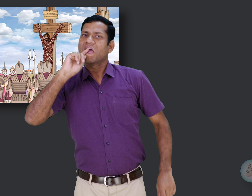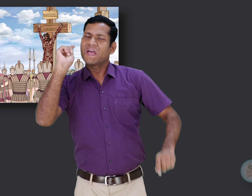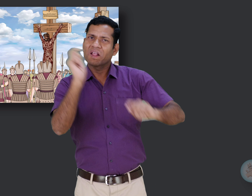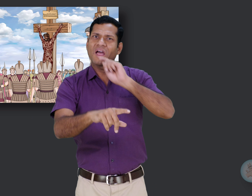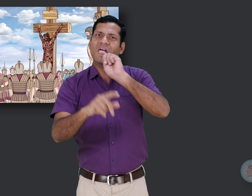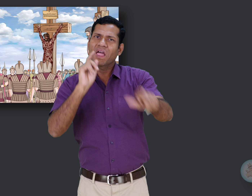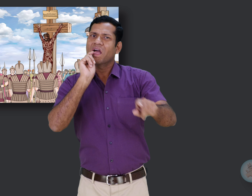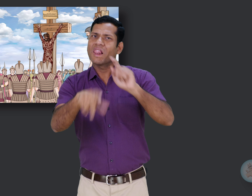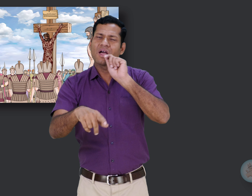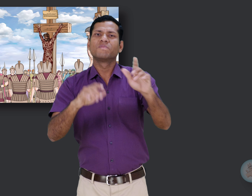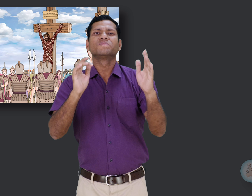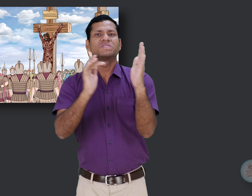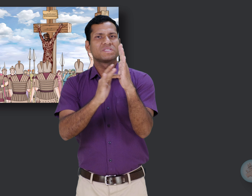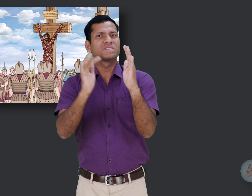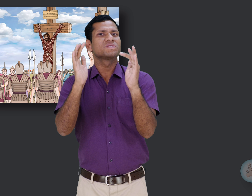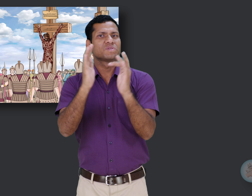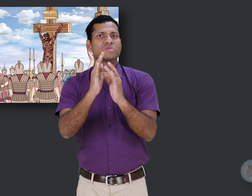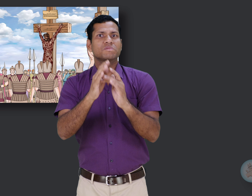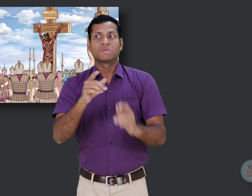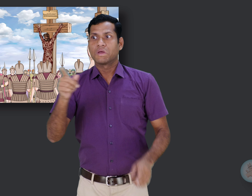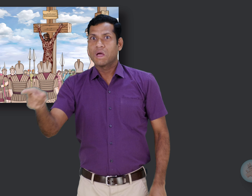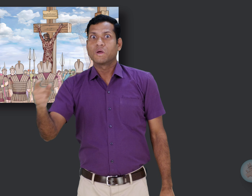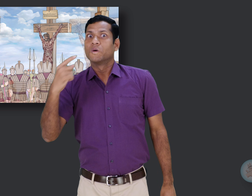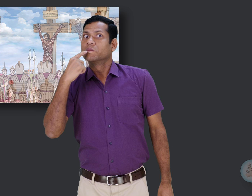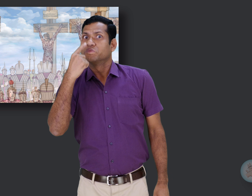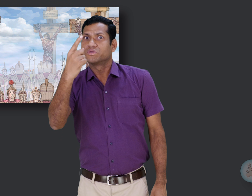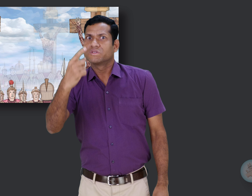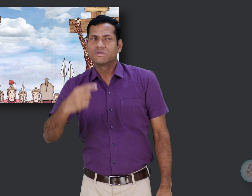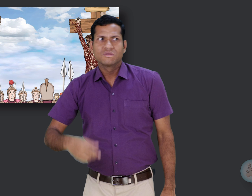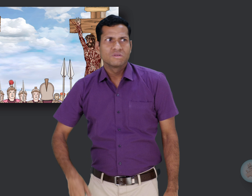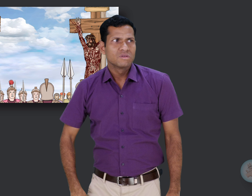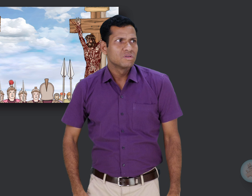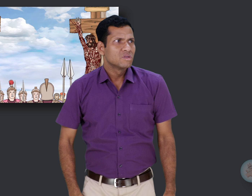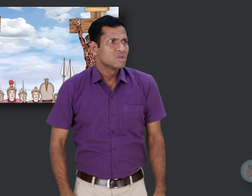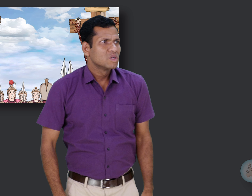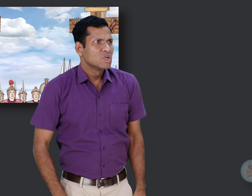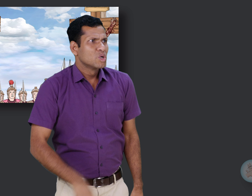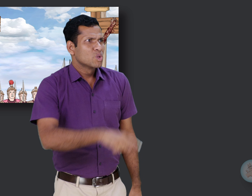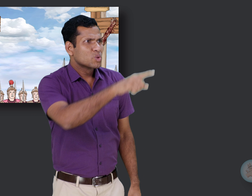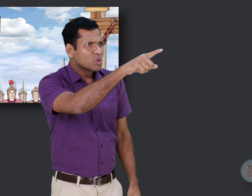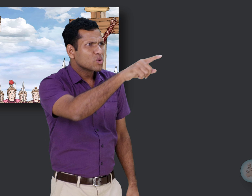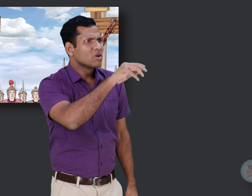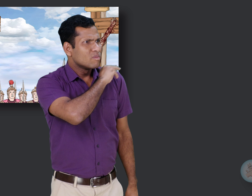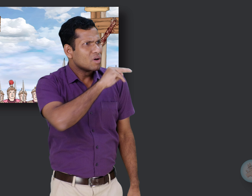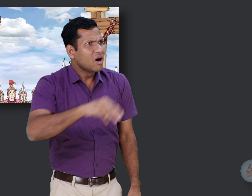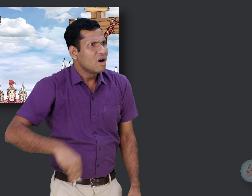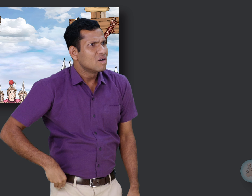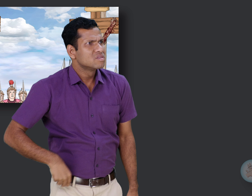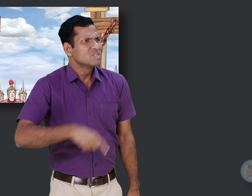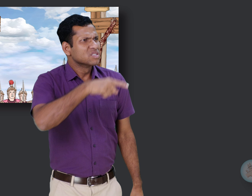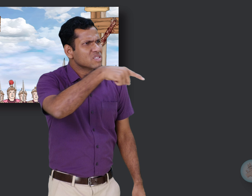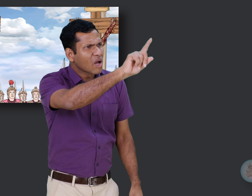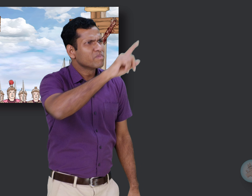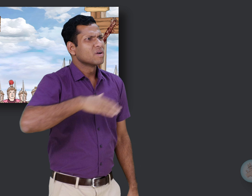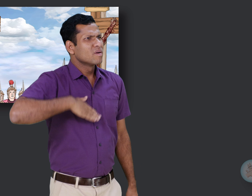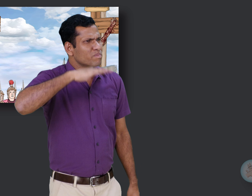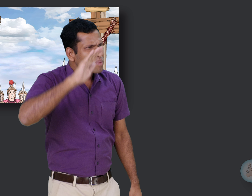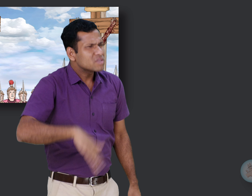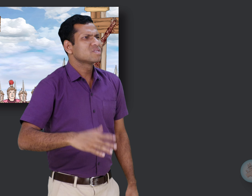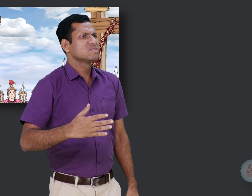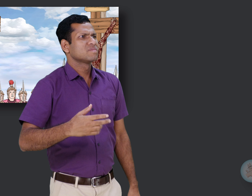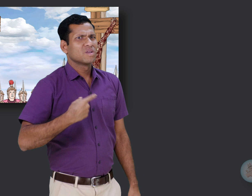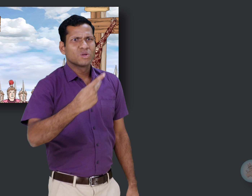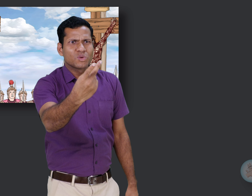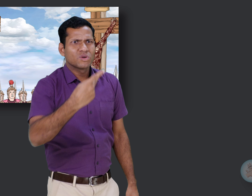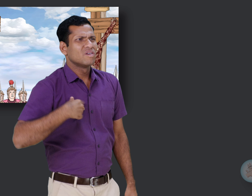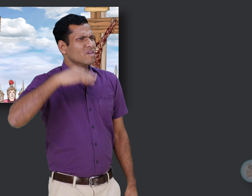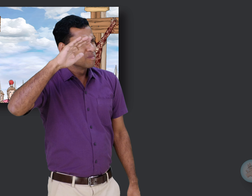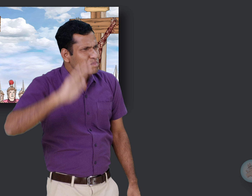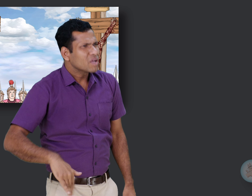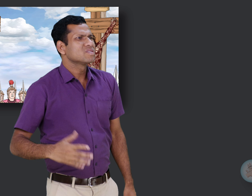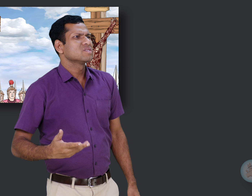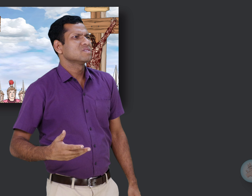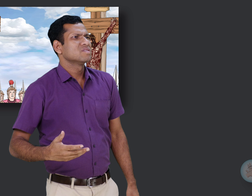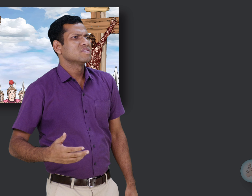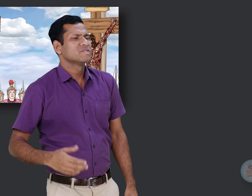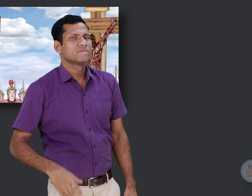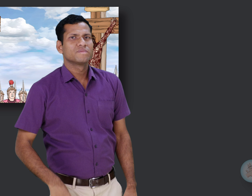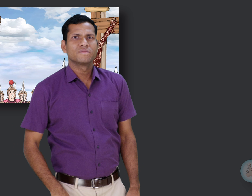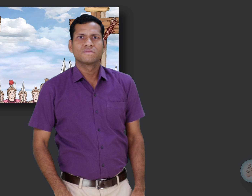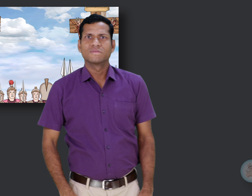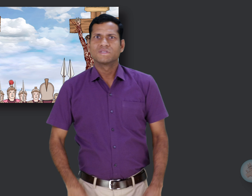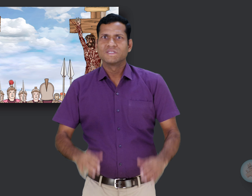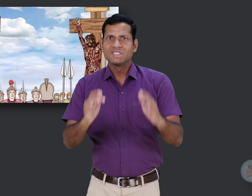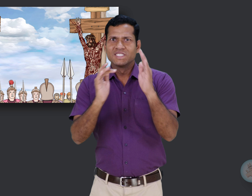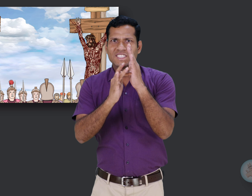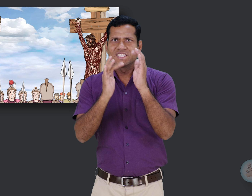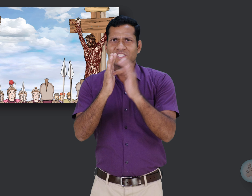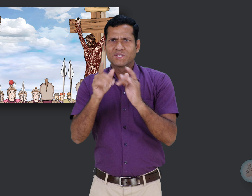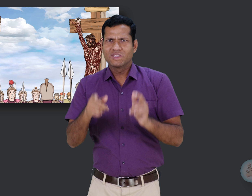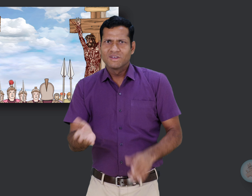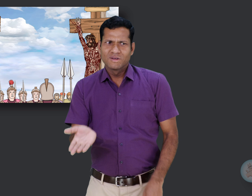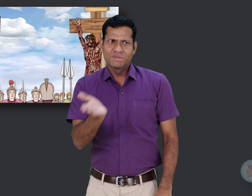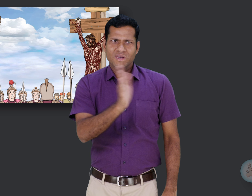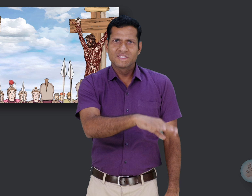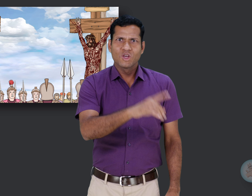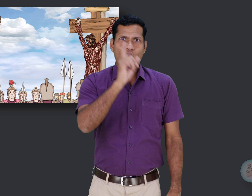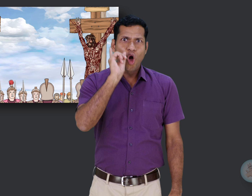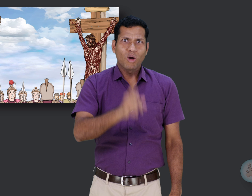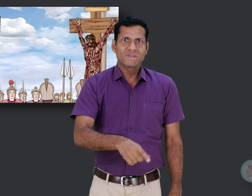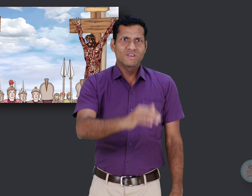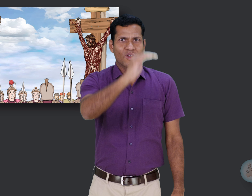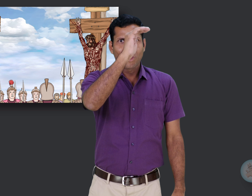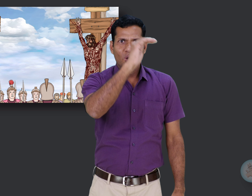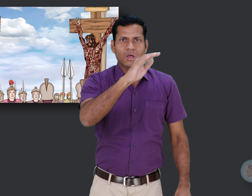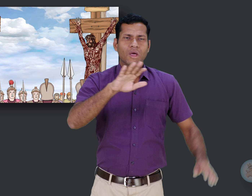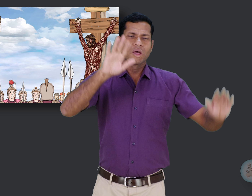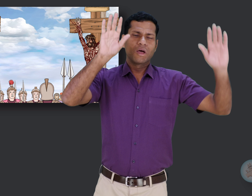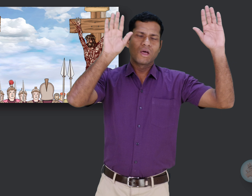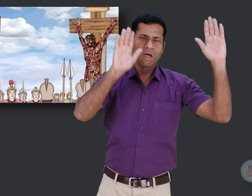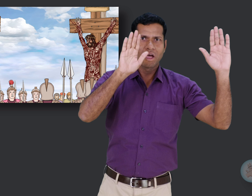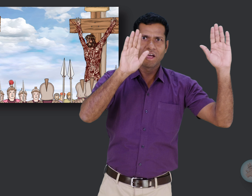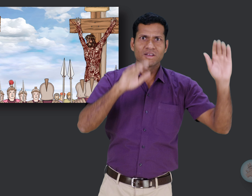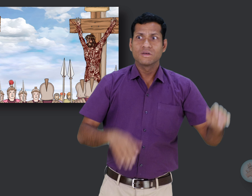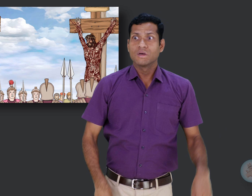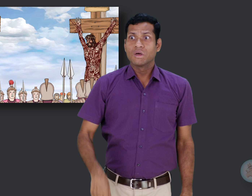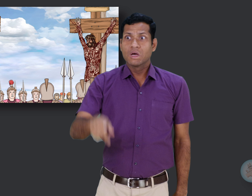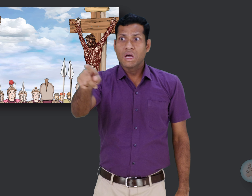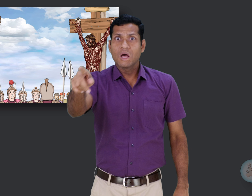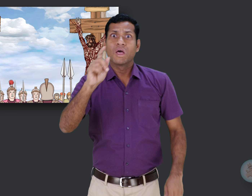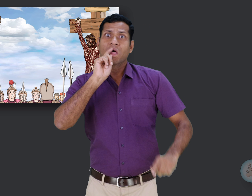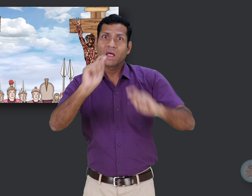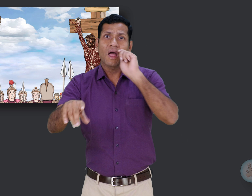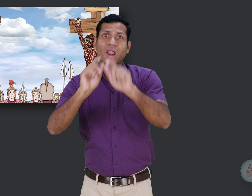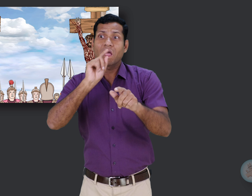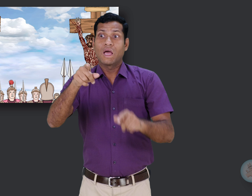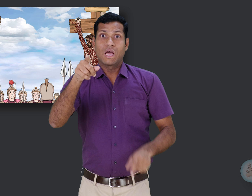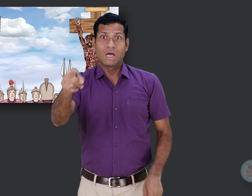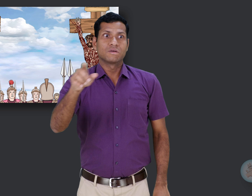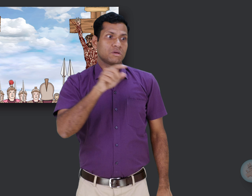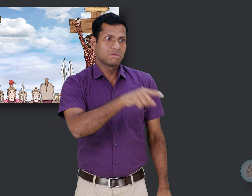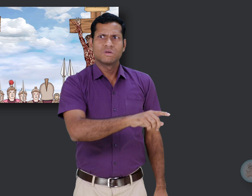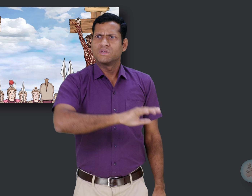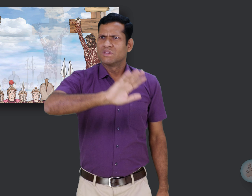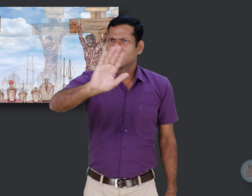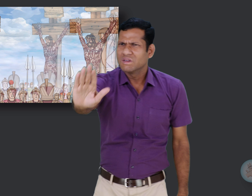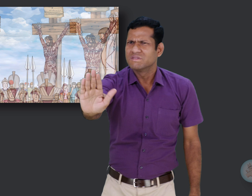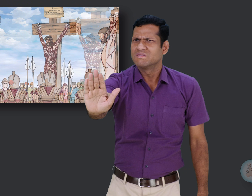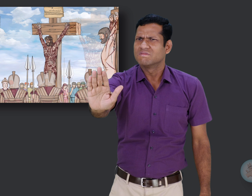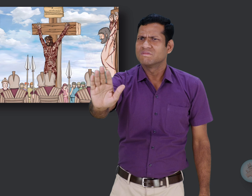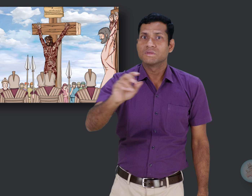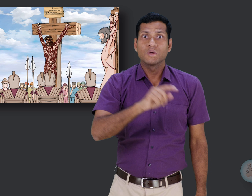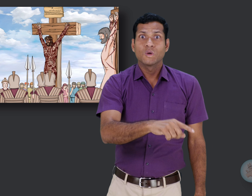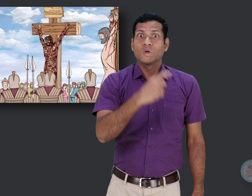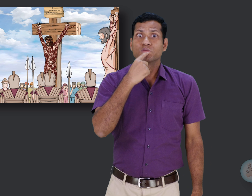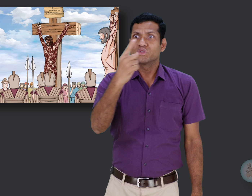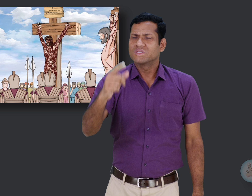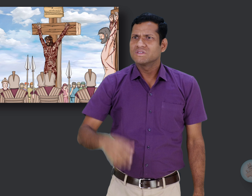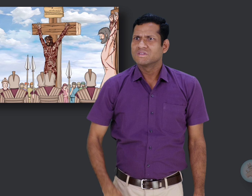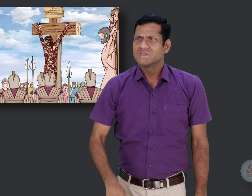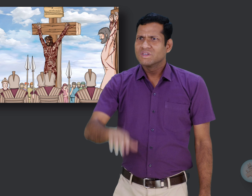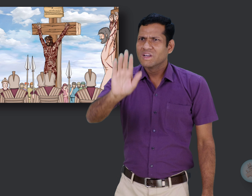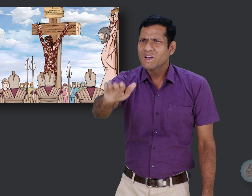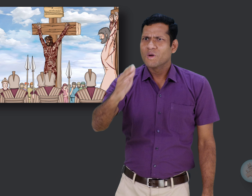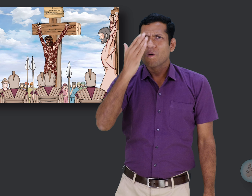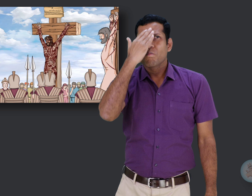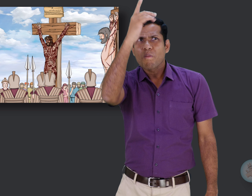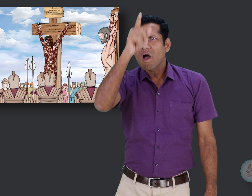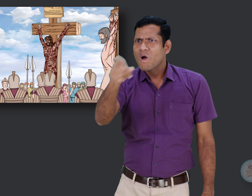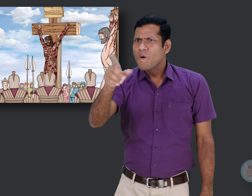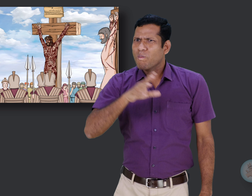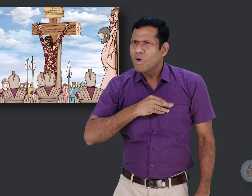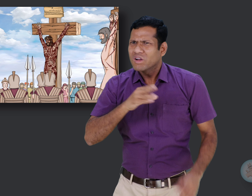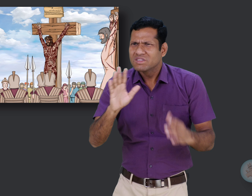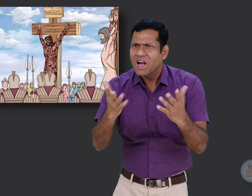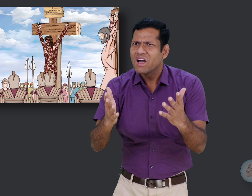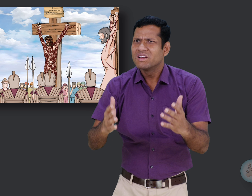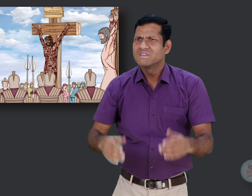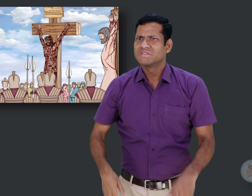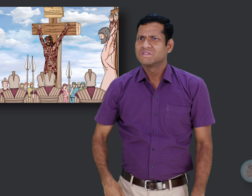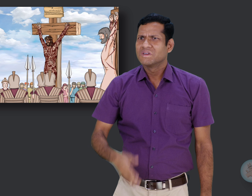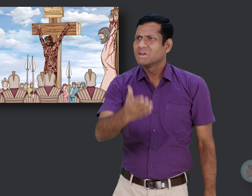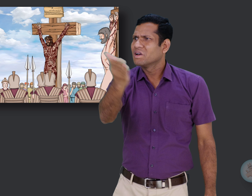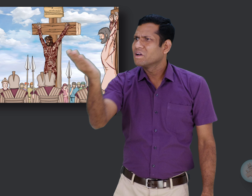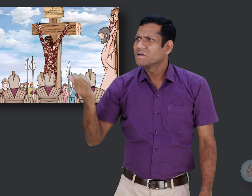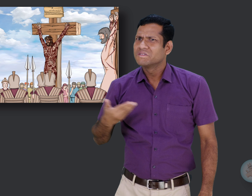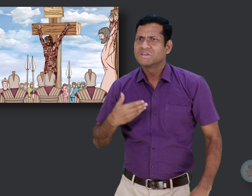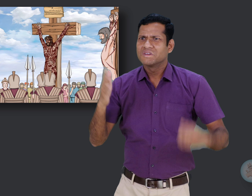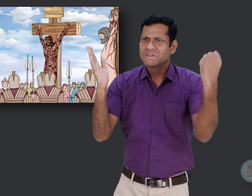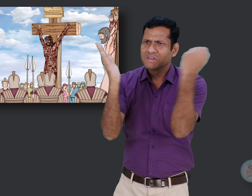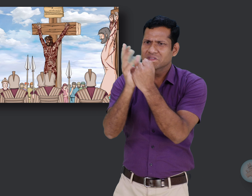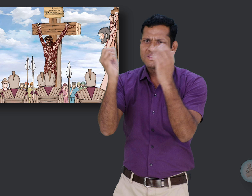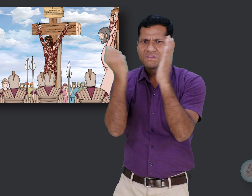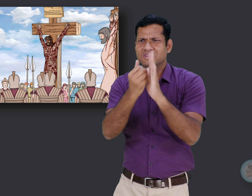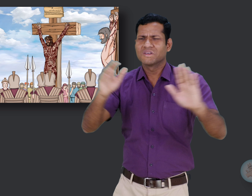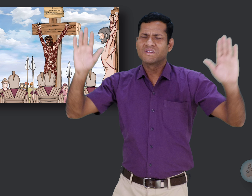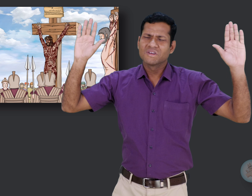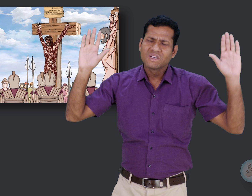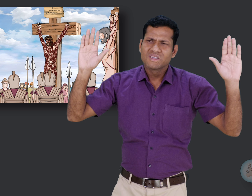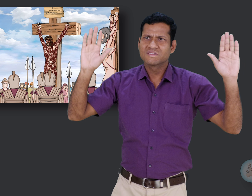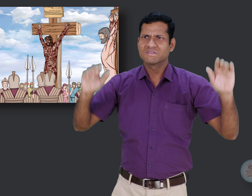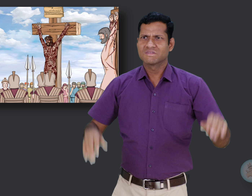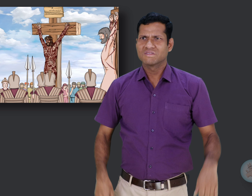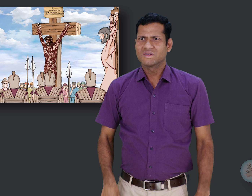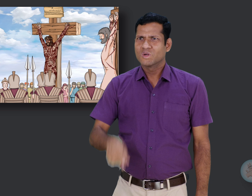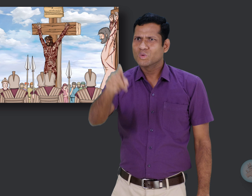he said. “Save Yourself and us!” But the other one rebuked him, saying, “Do you not even fear God, since you are under the same judgment?